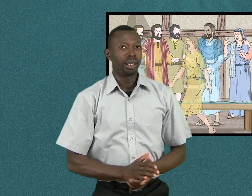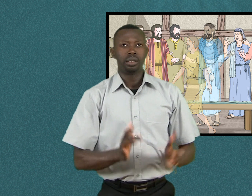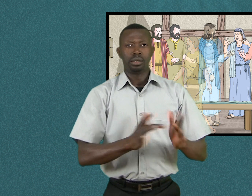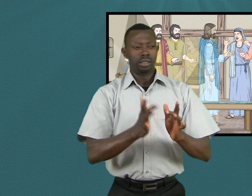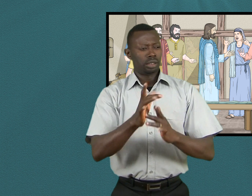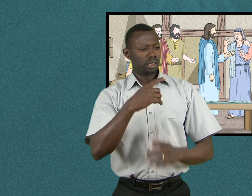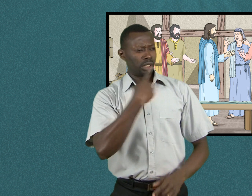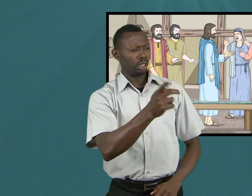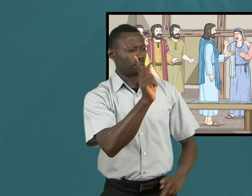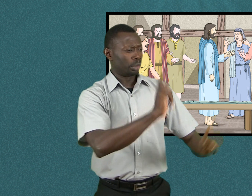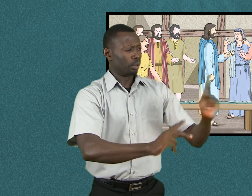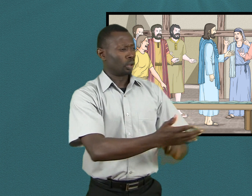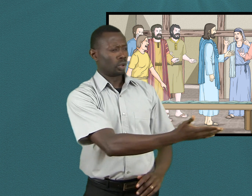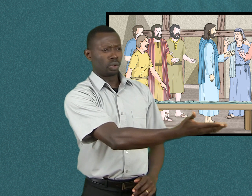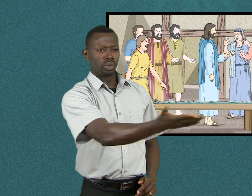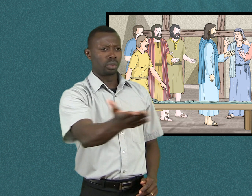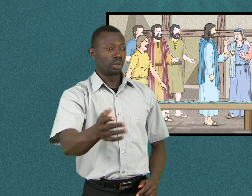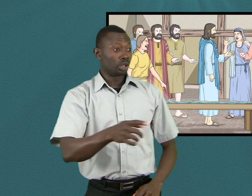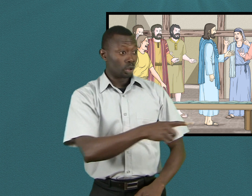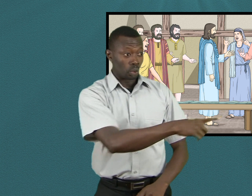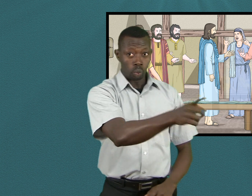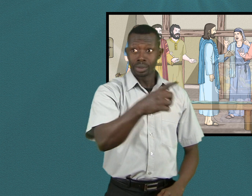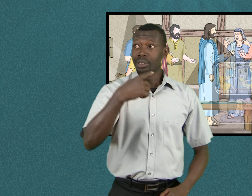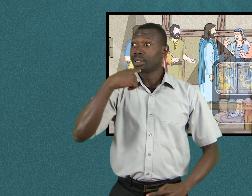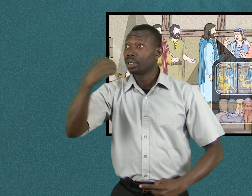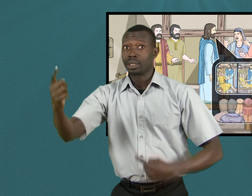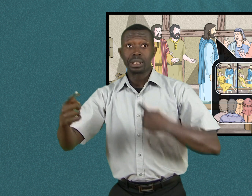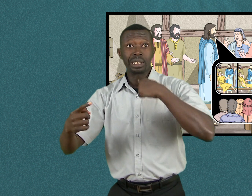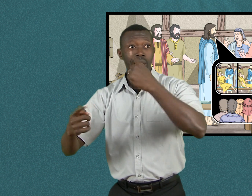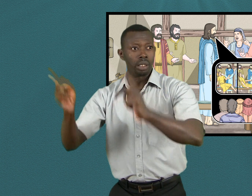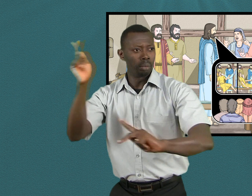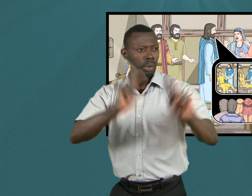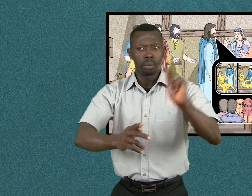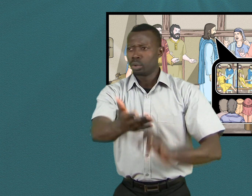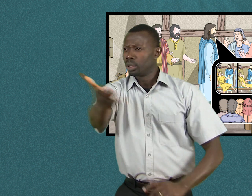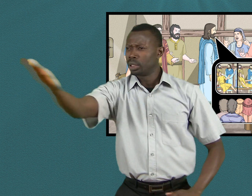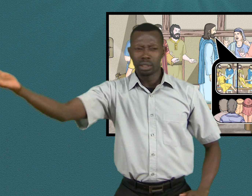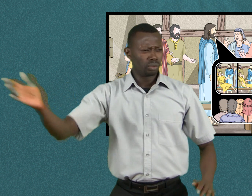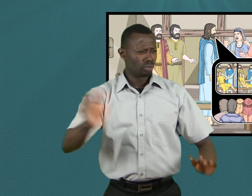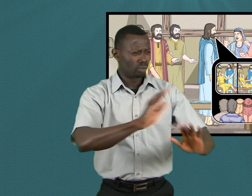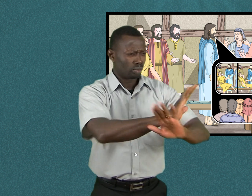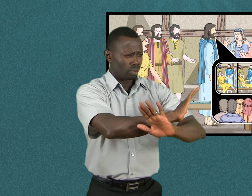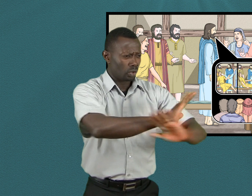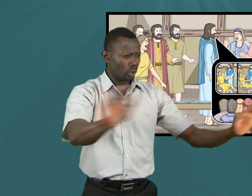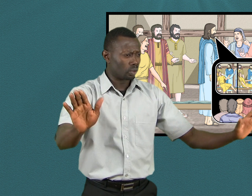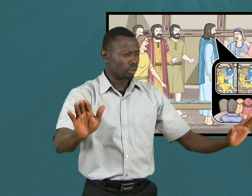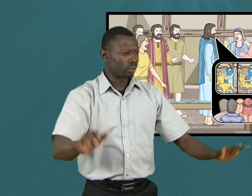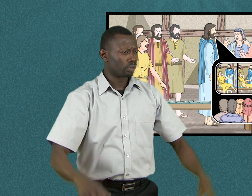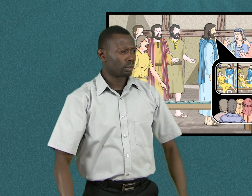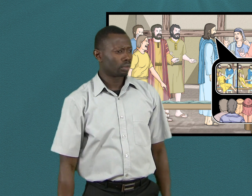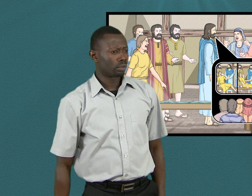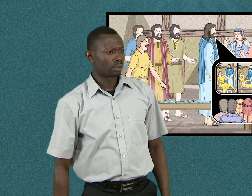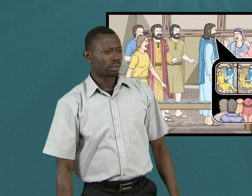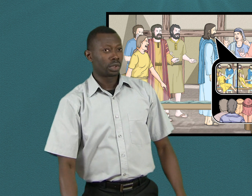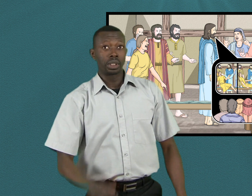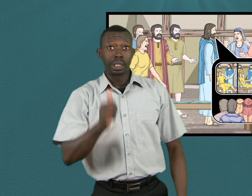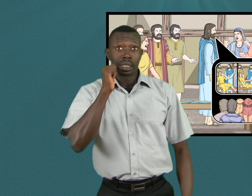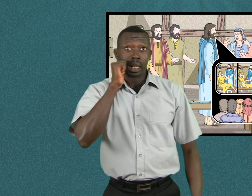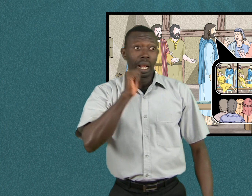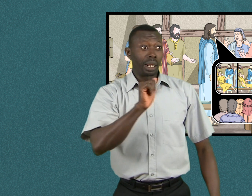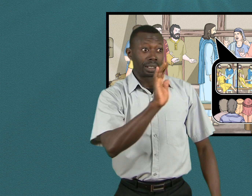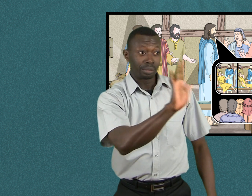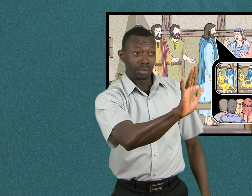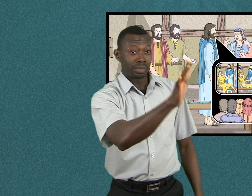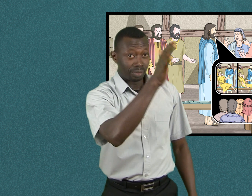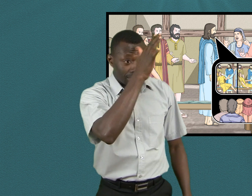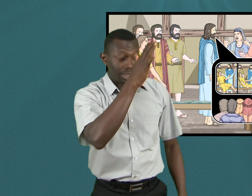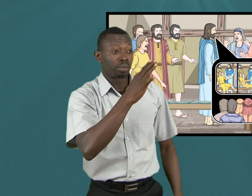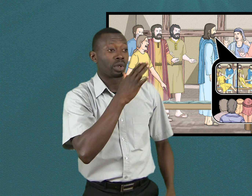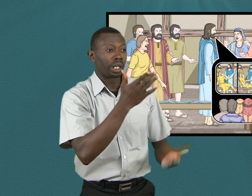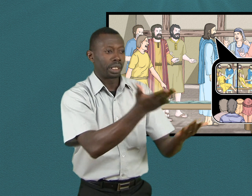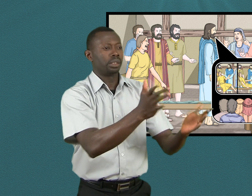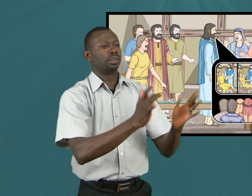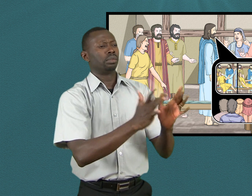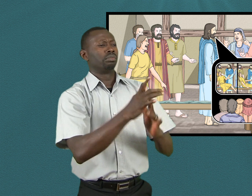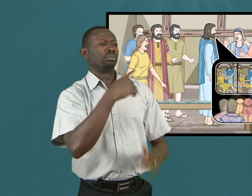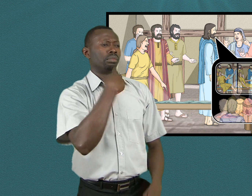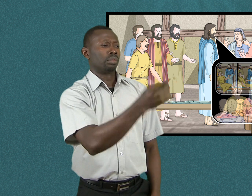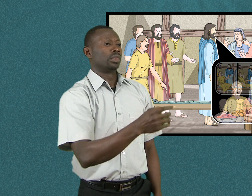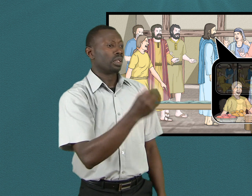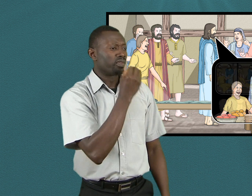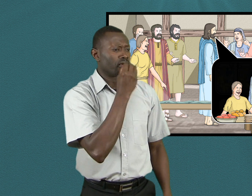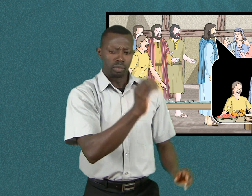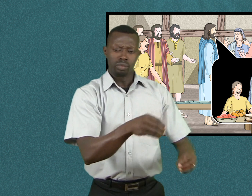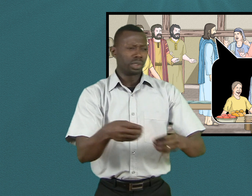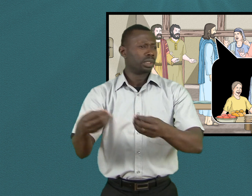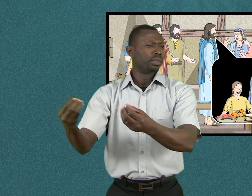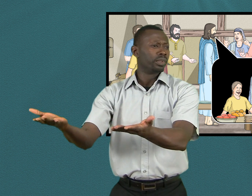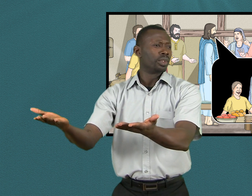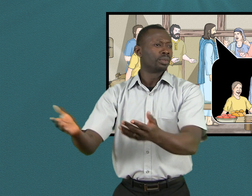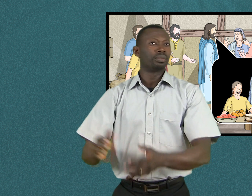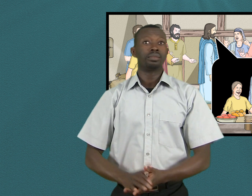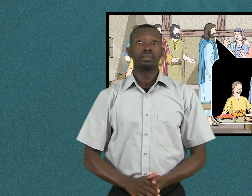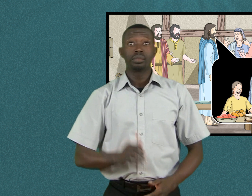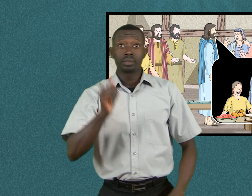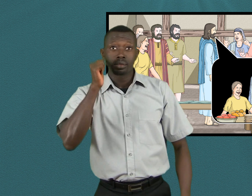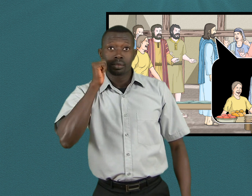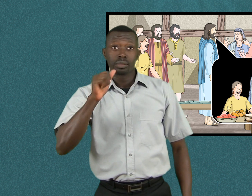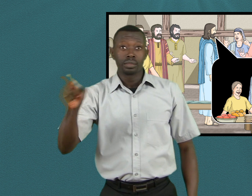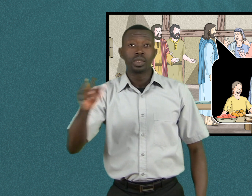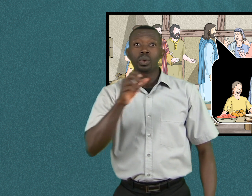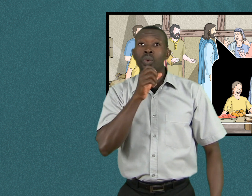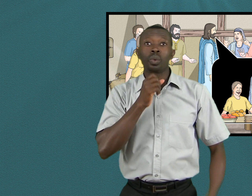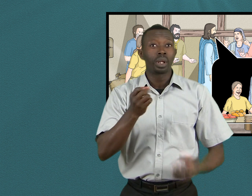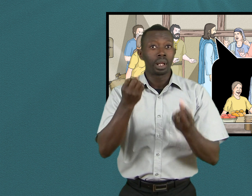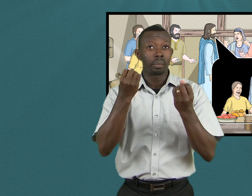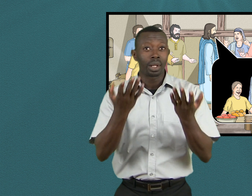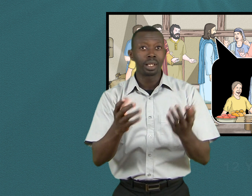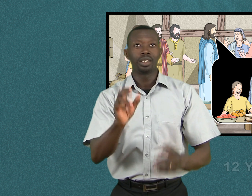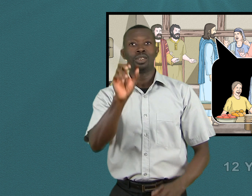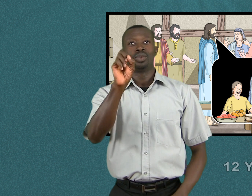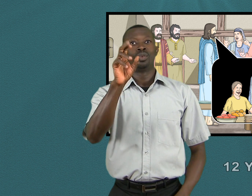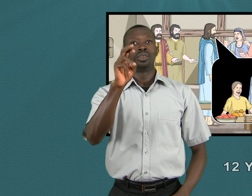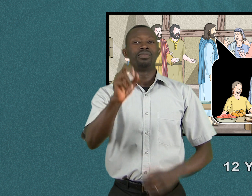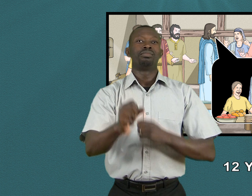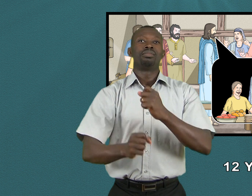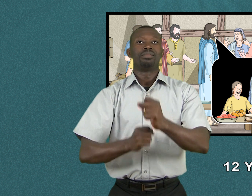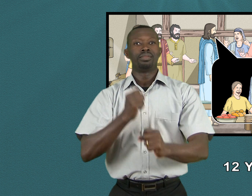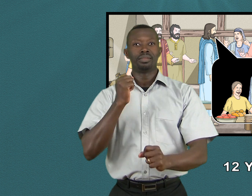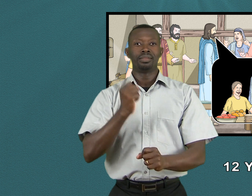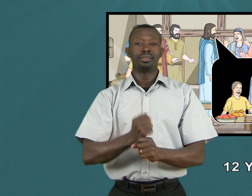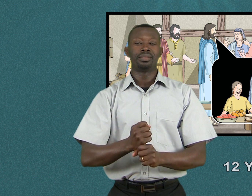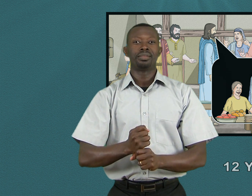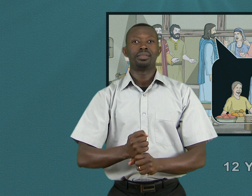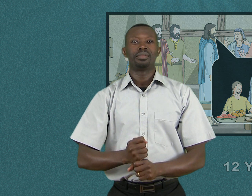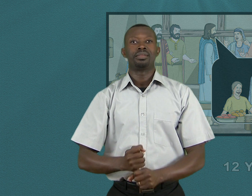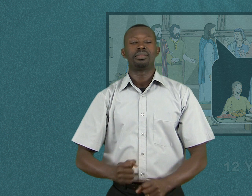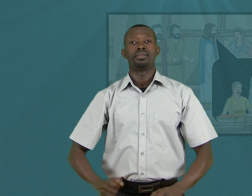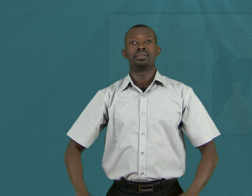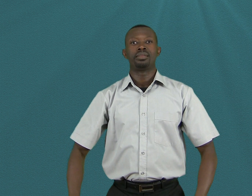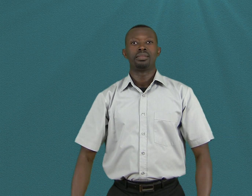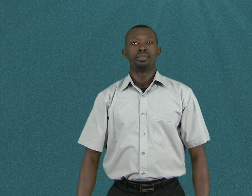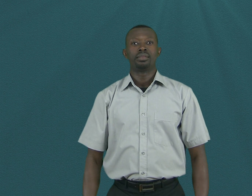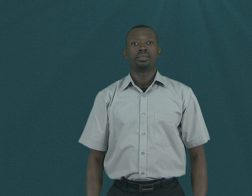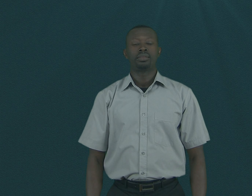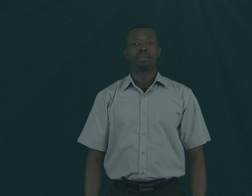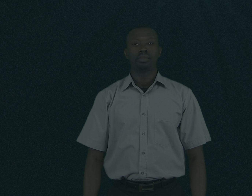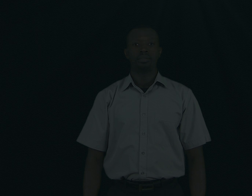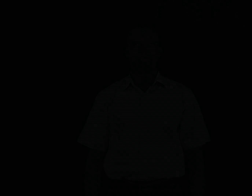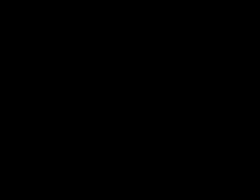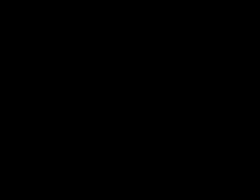Then Jesus gave strict orders that no one should know about this, and He told them to give her something to eat.